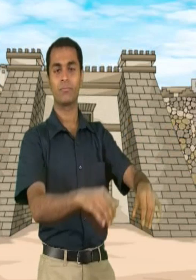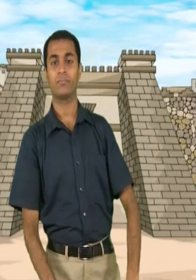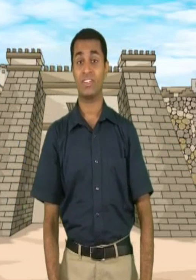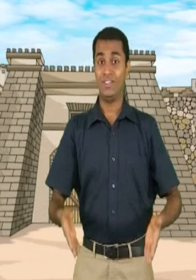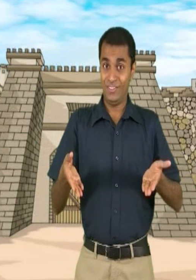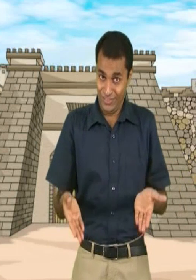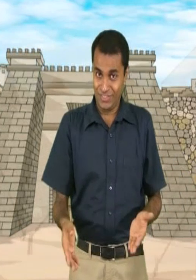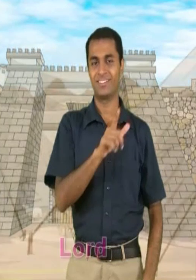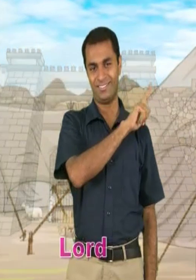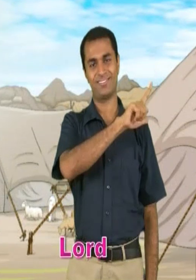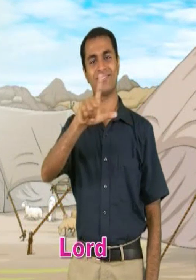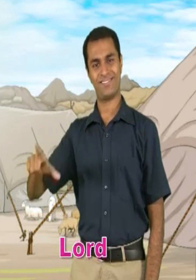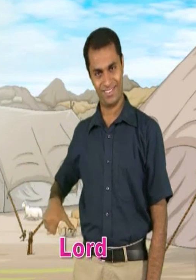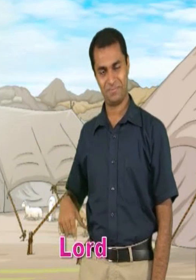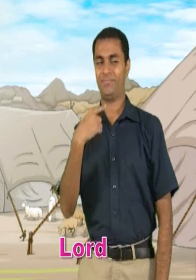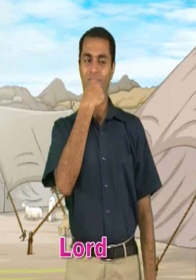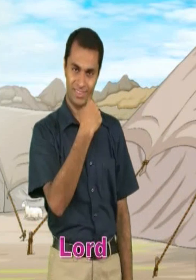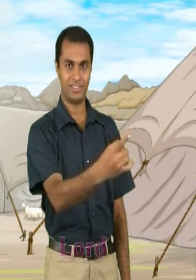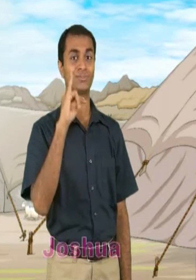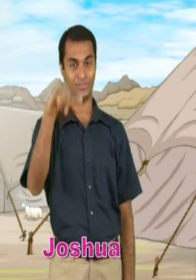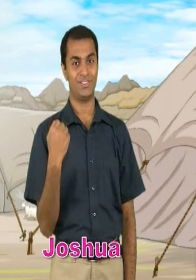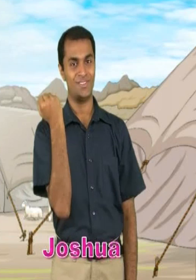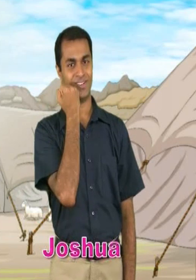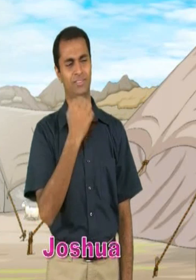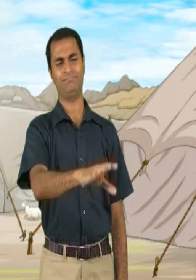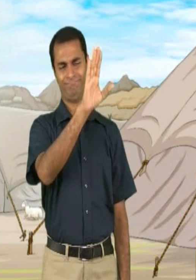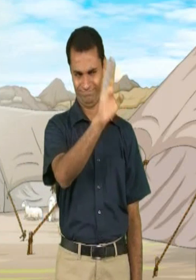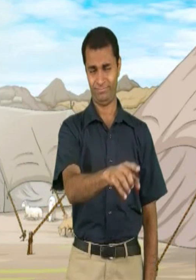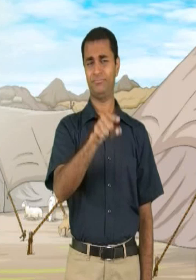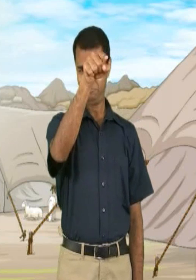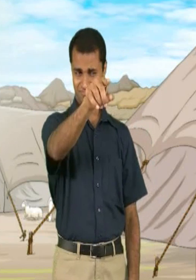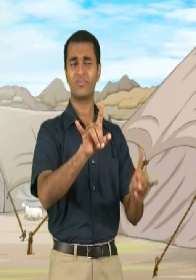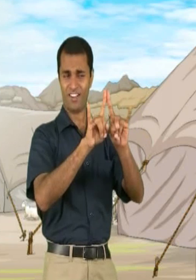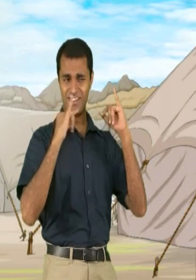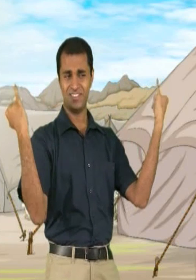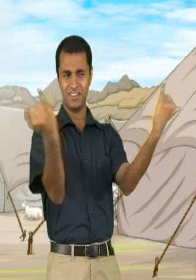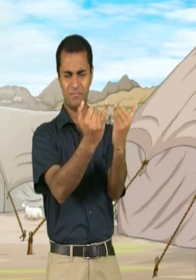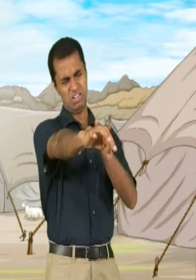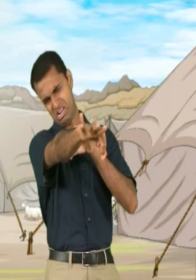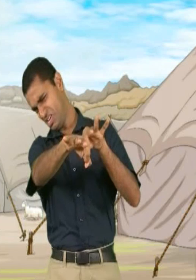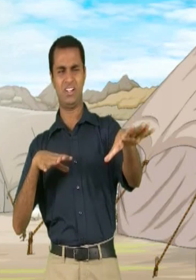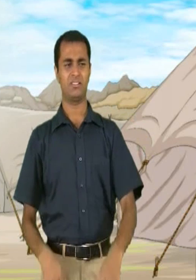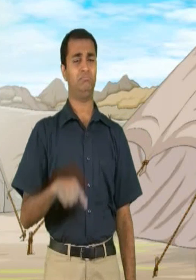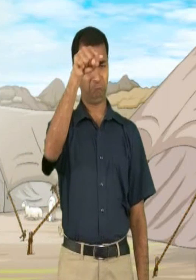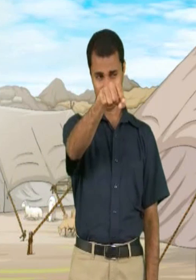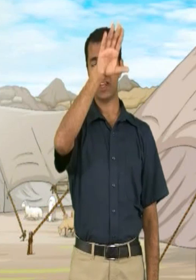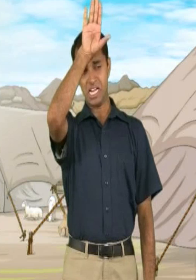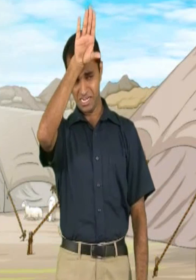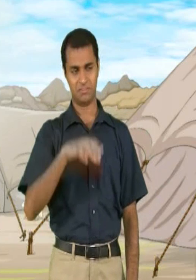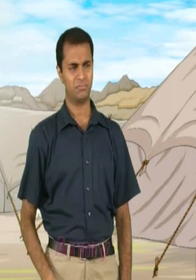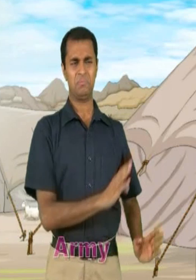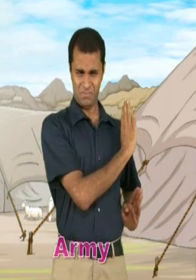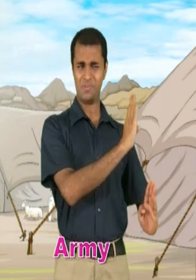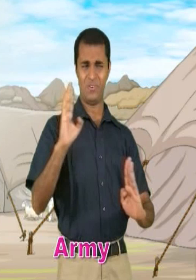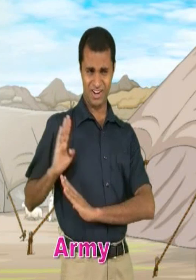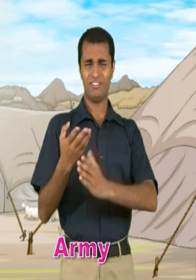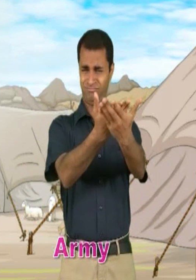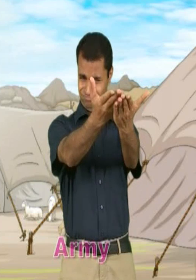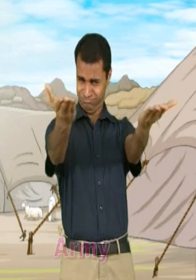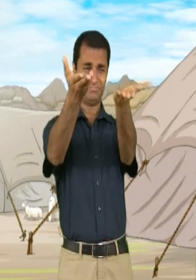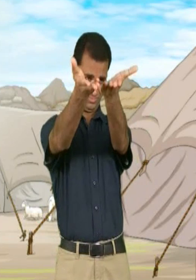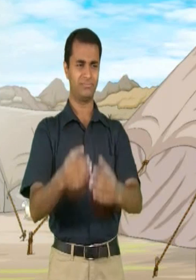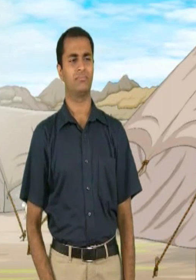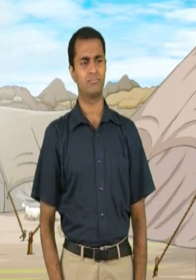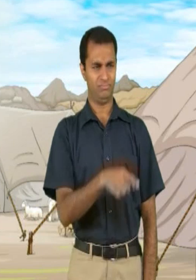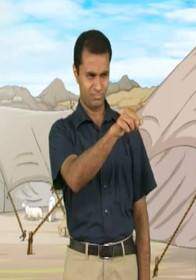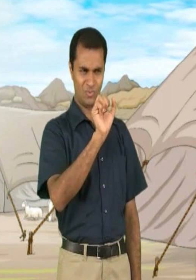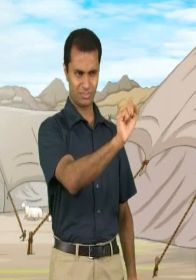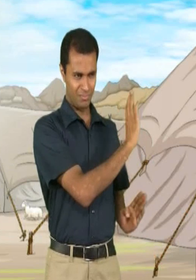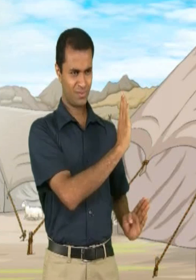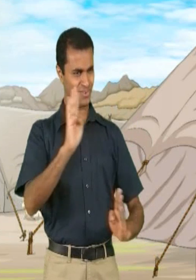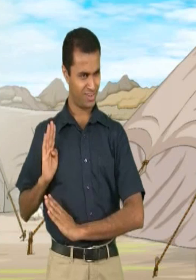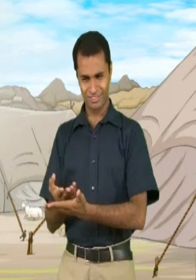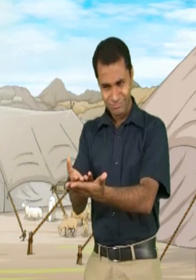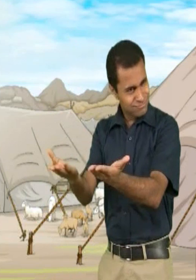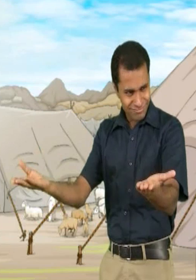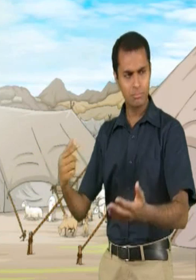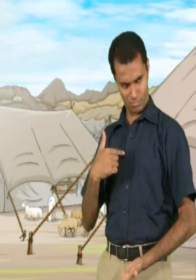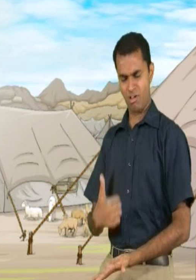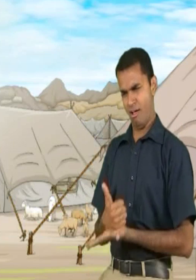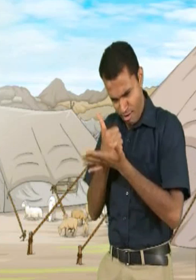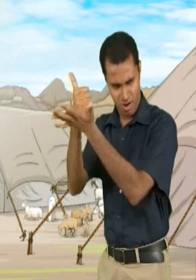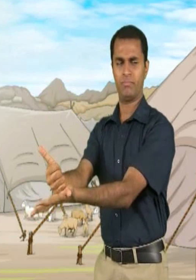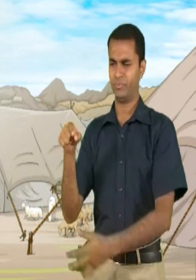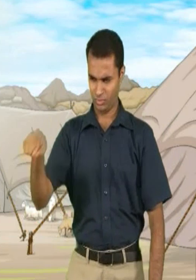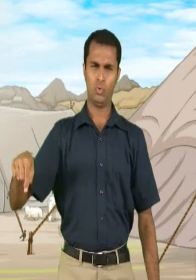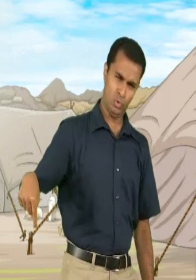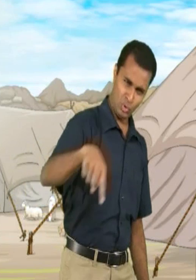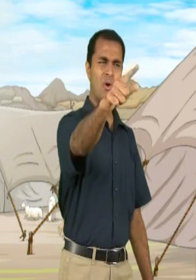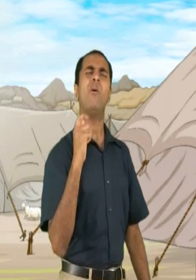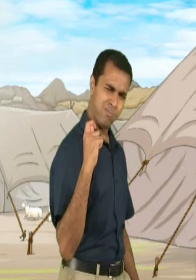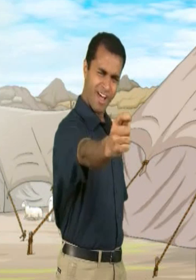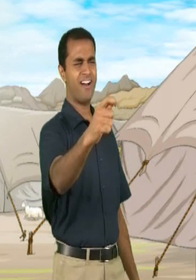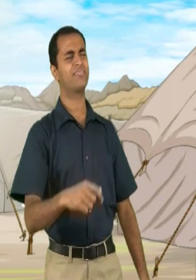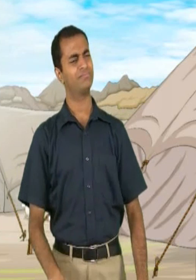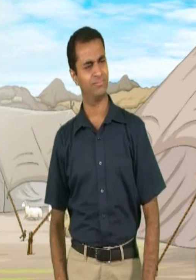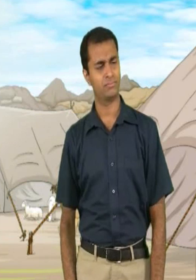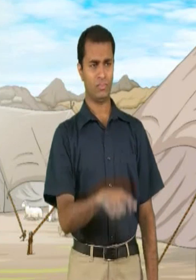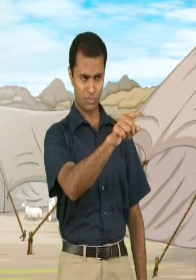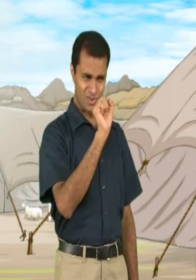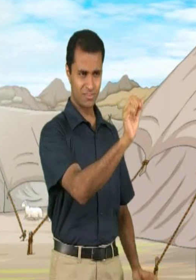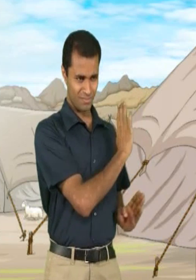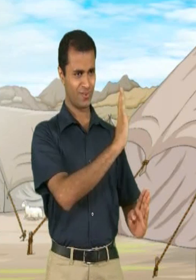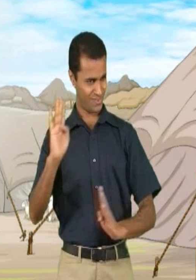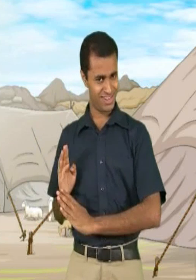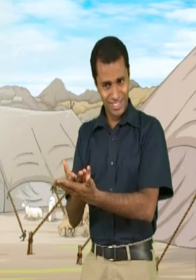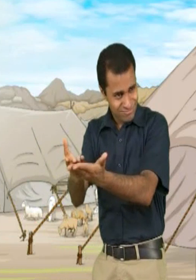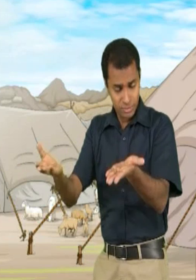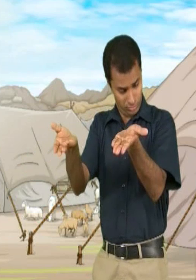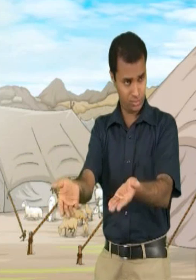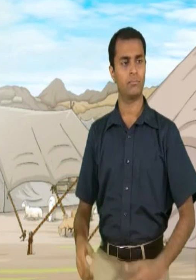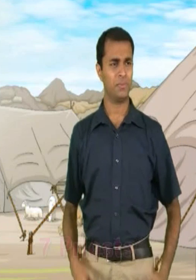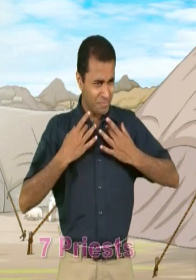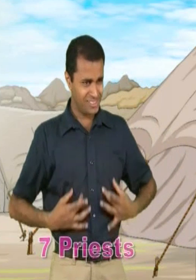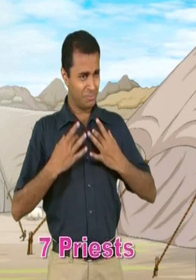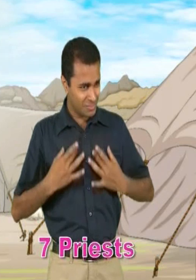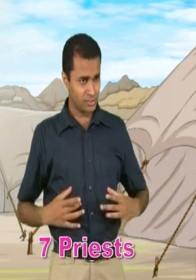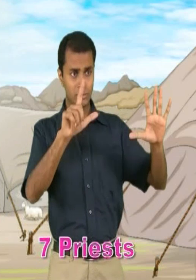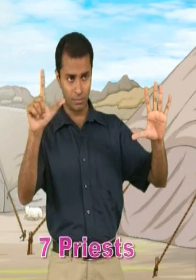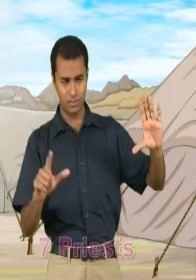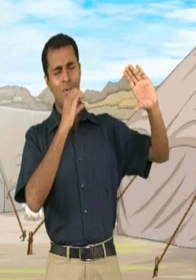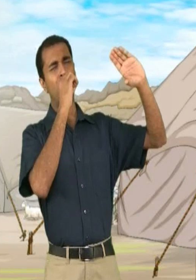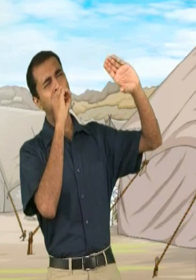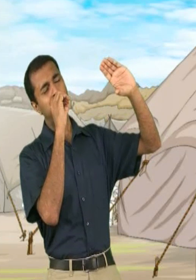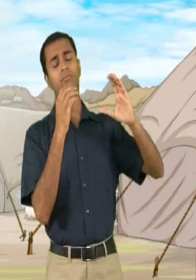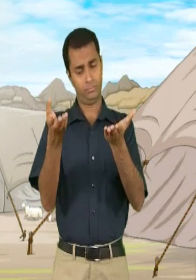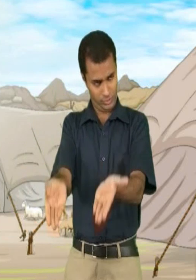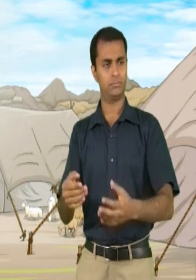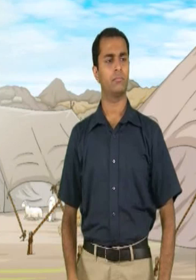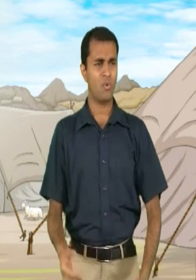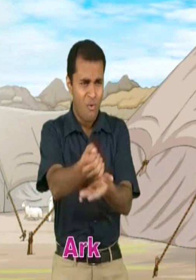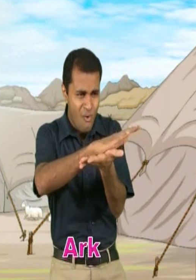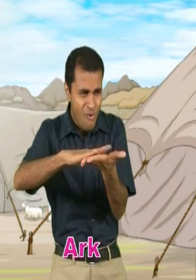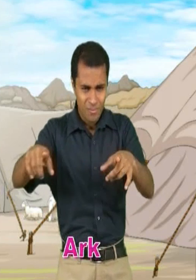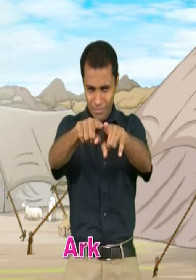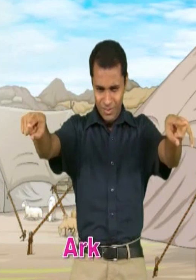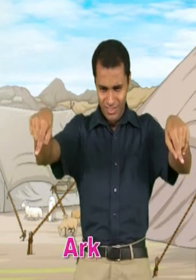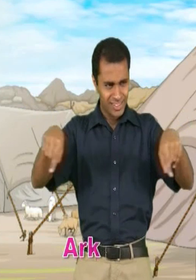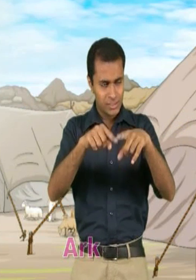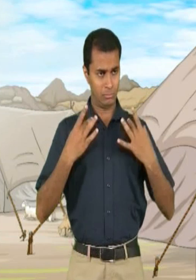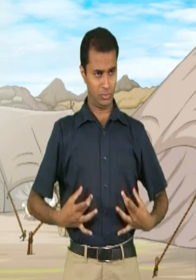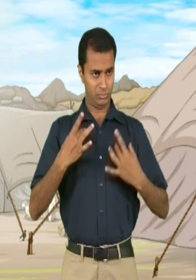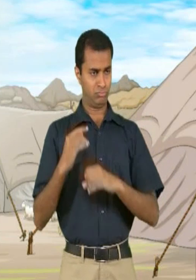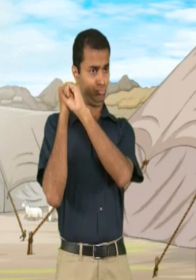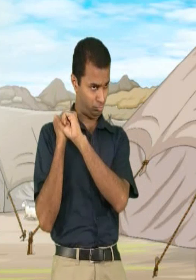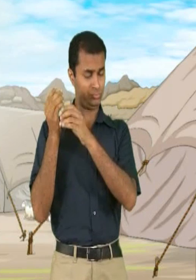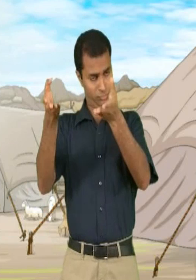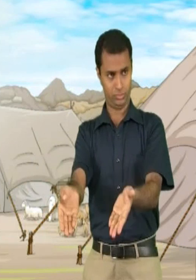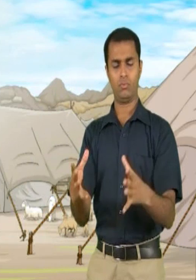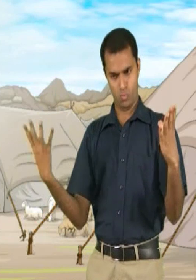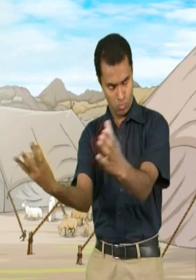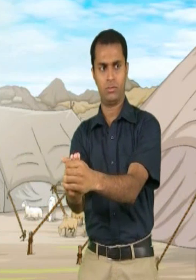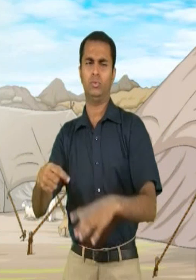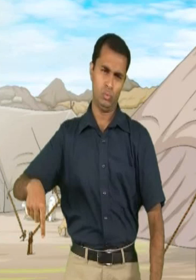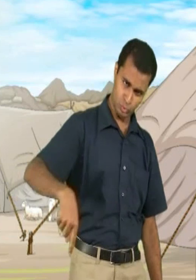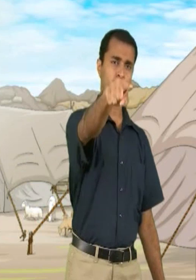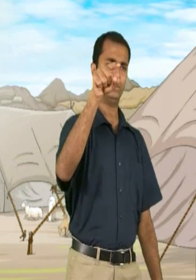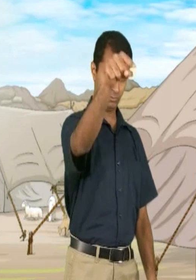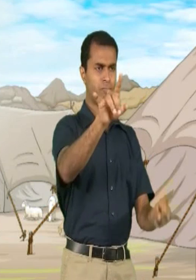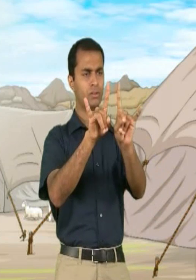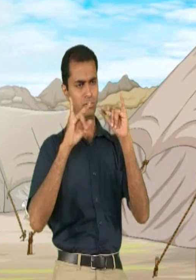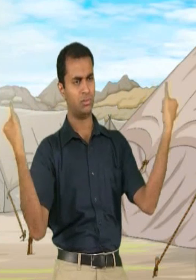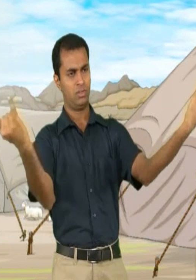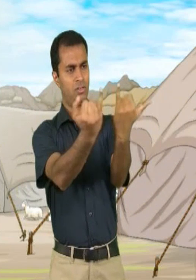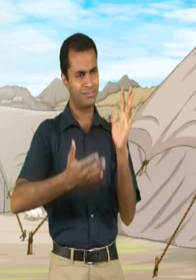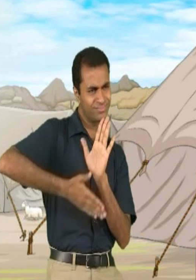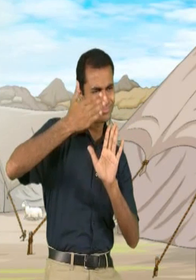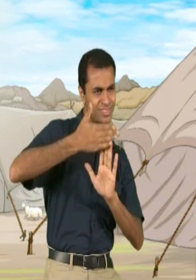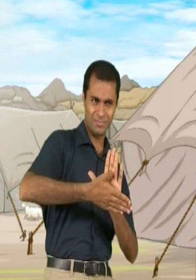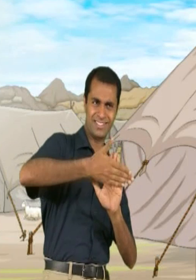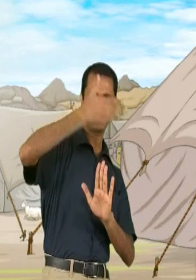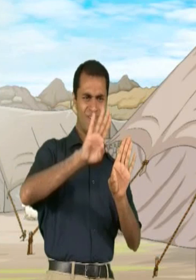And the LORD said to Joshua, “Behold, I have delivered Jericho into your hand, along with its king and its mighty men of valor.